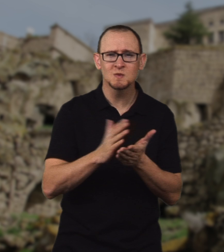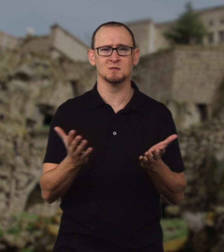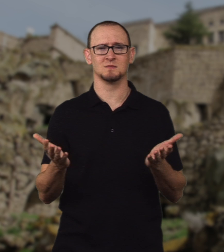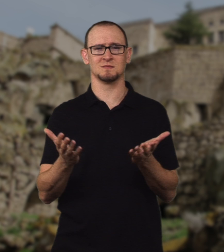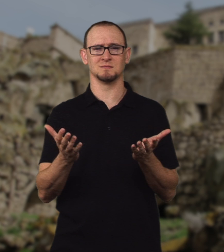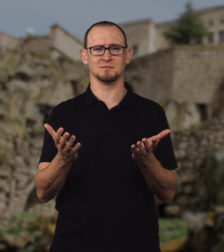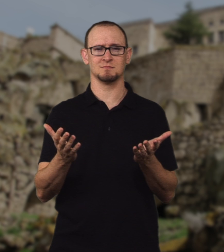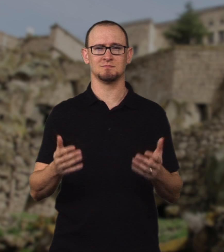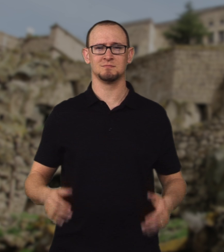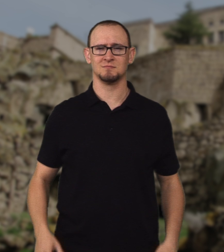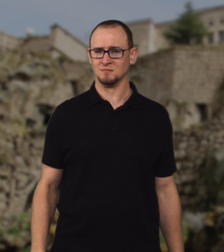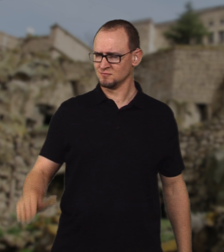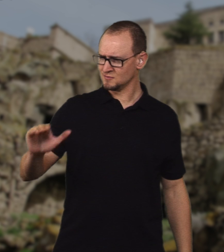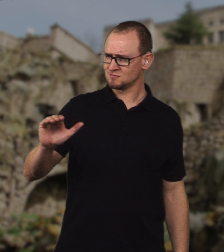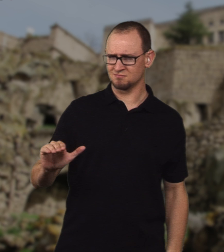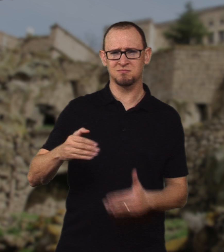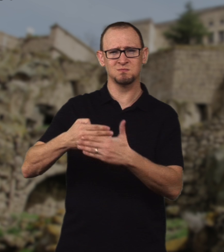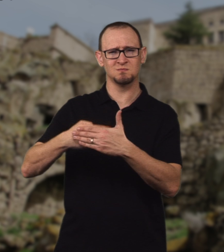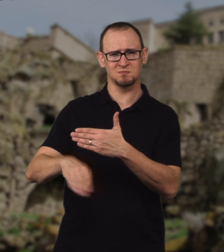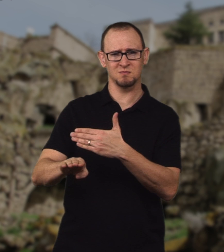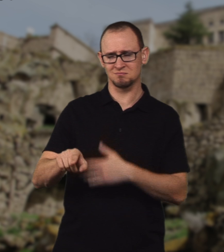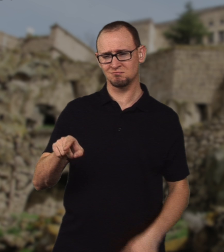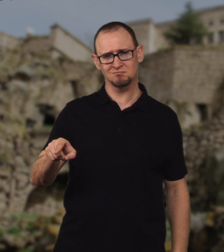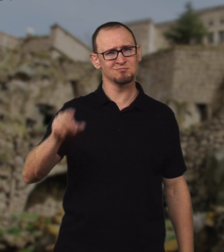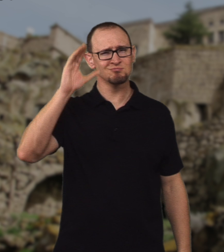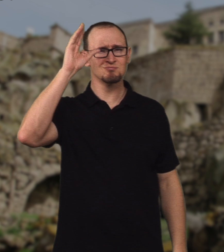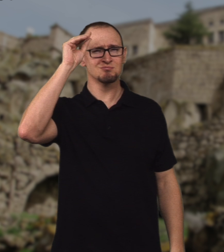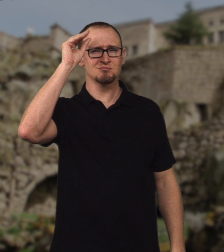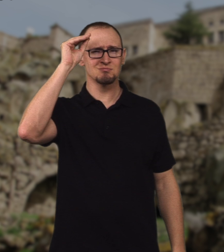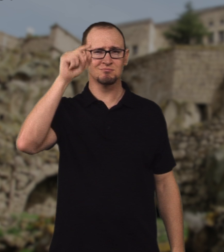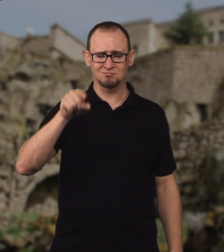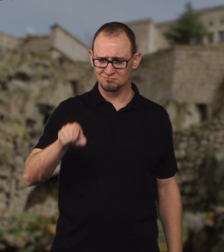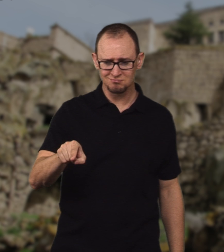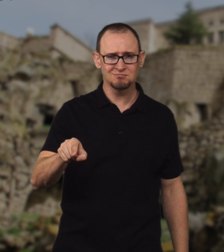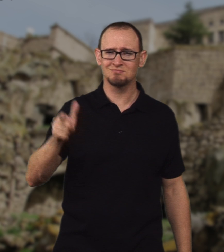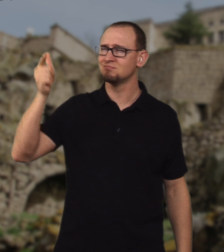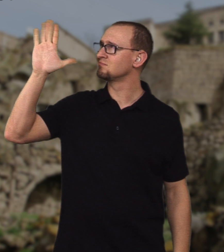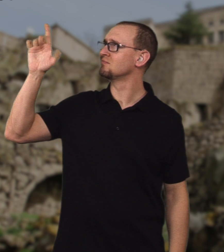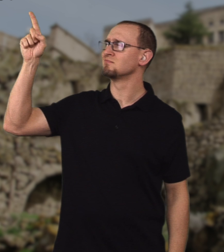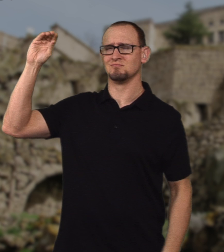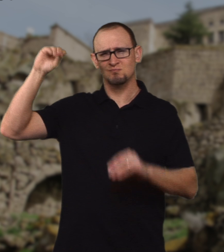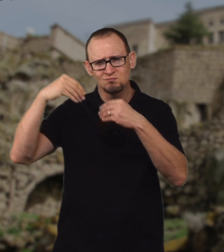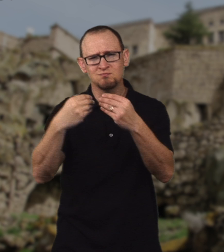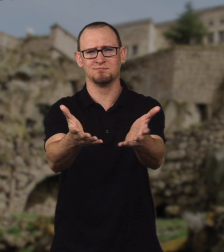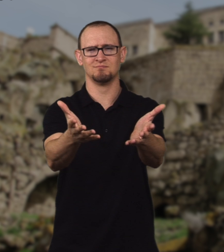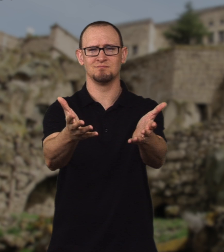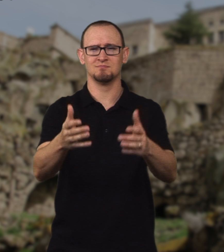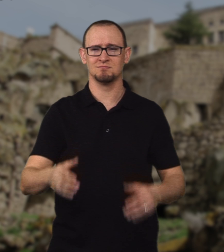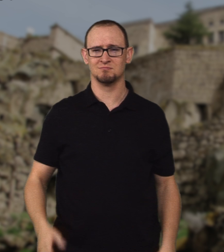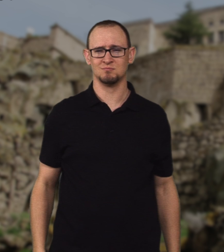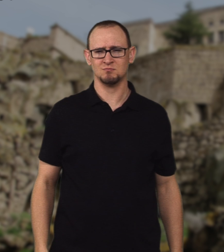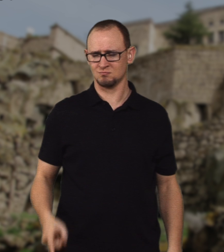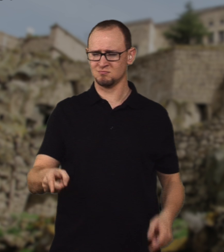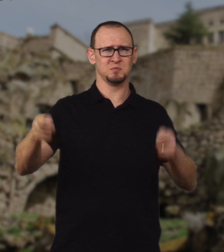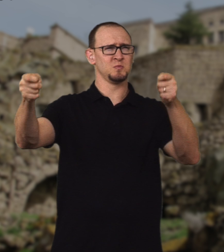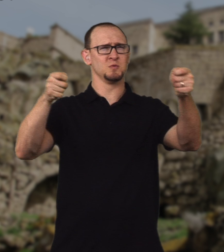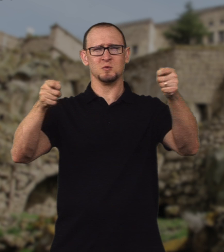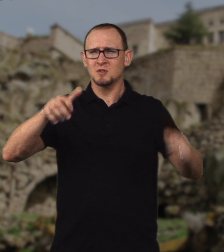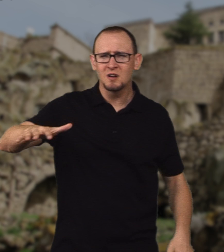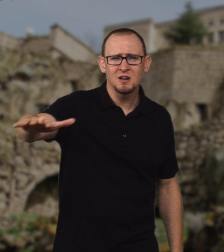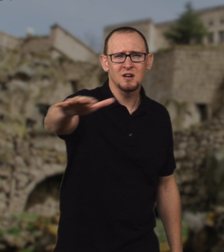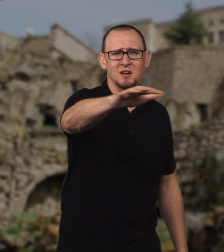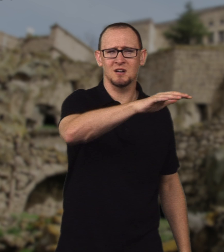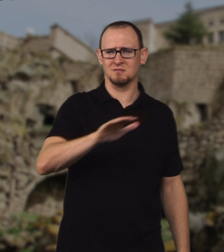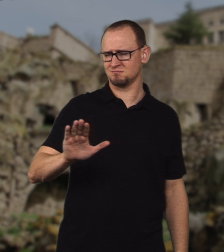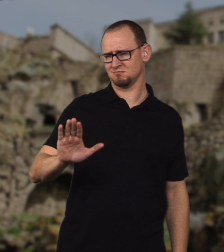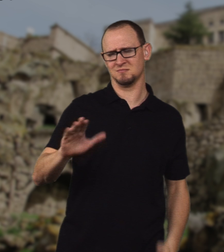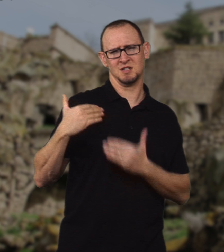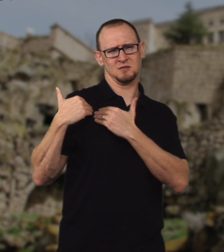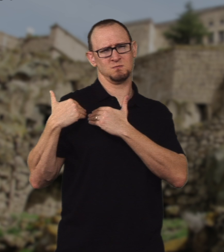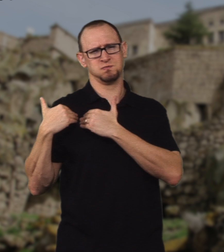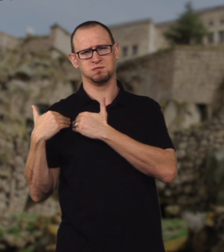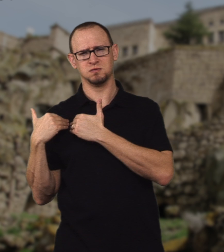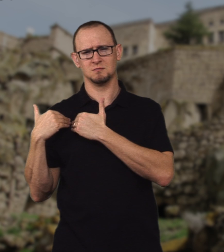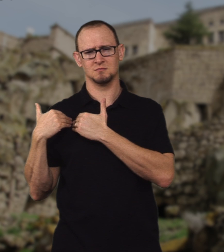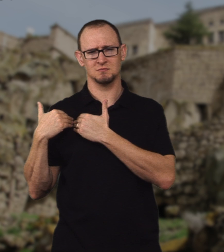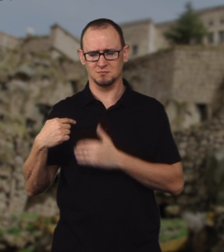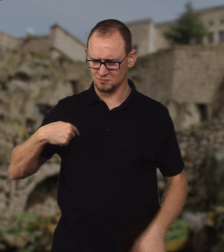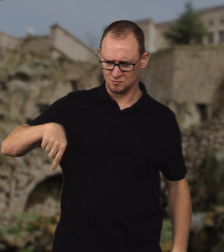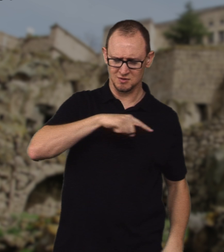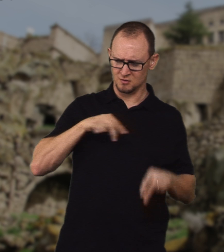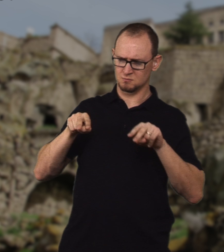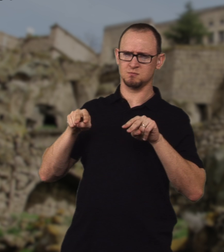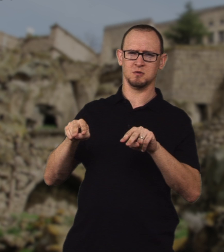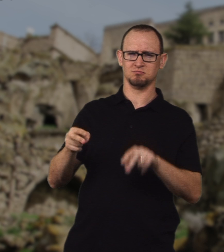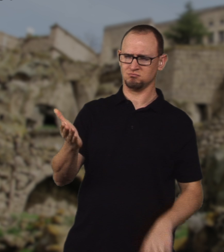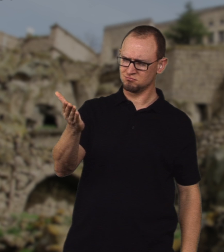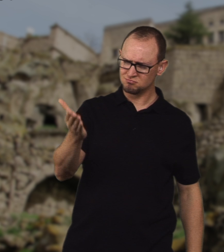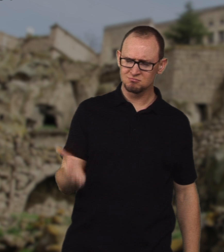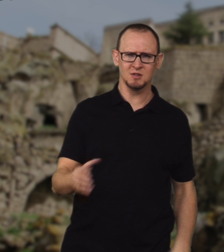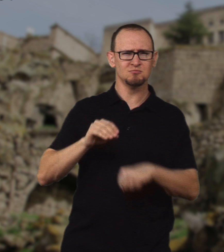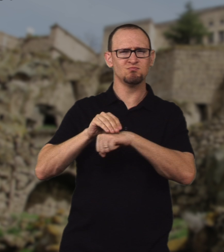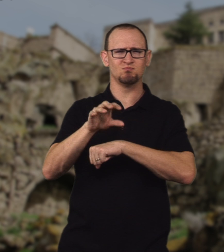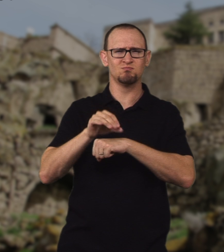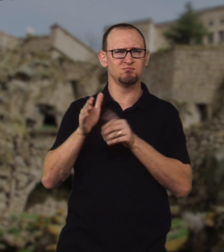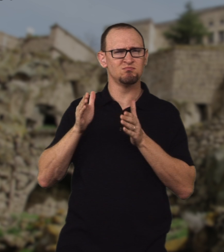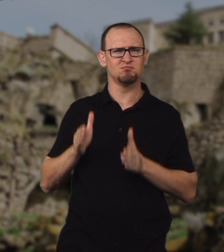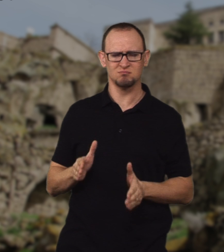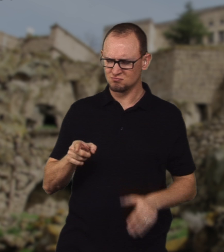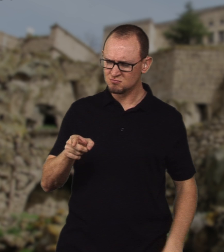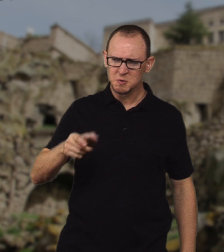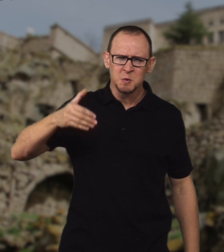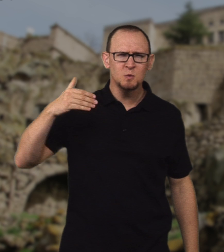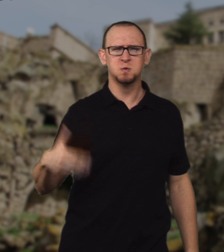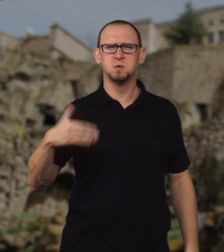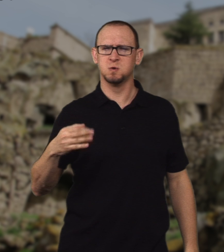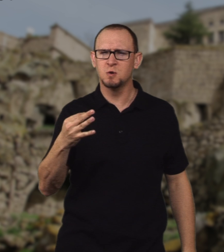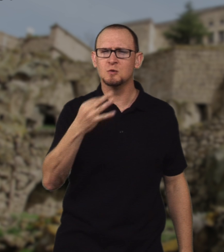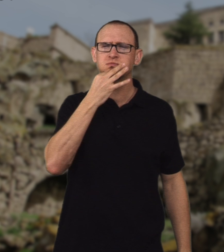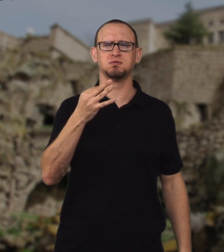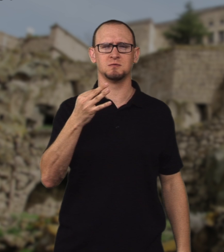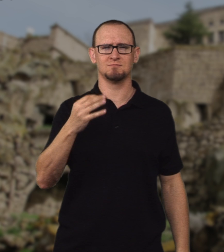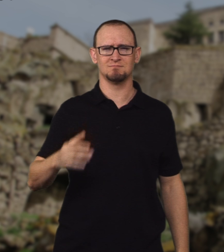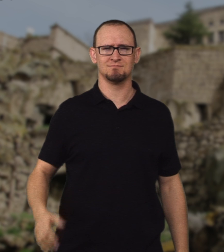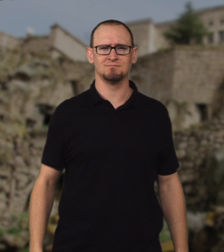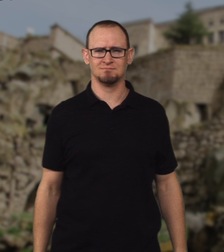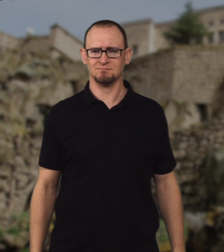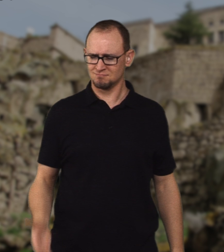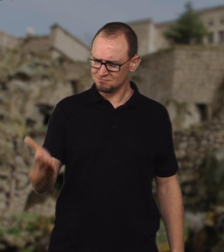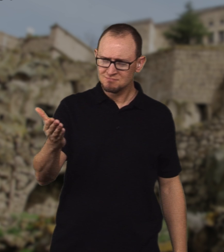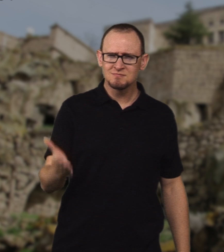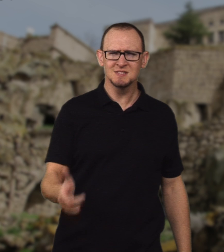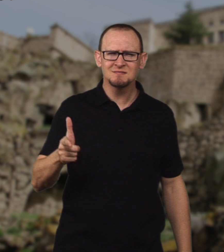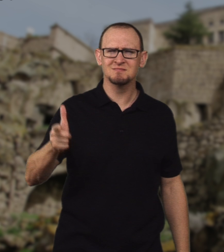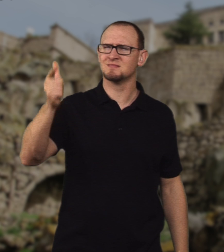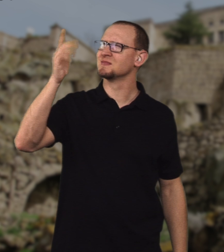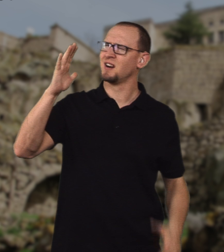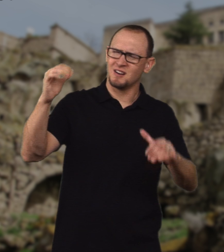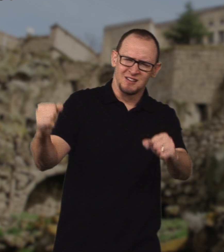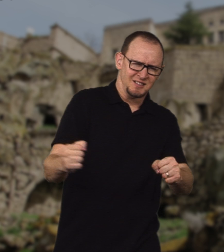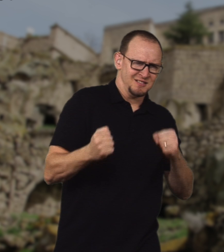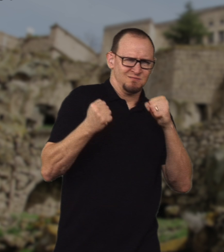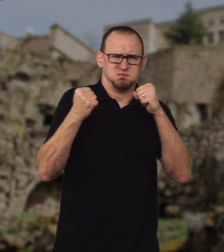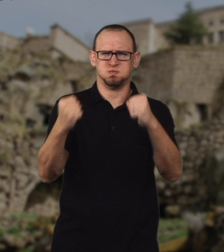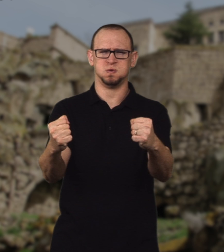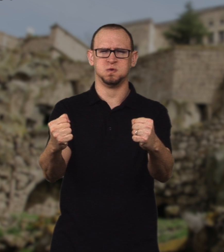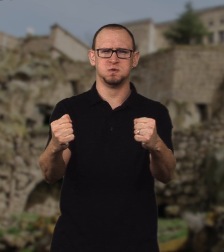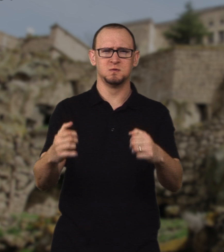For unto us a child is born, unto us a son is given, and the government will be upon His shoulders.